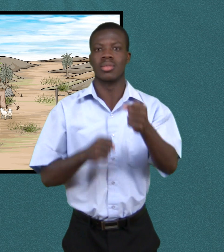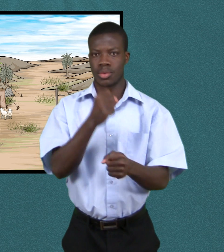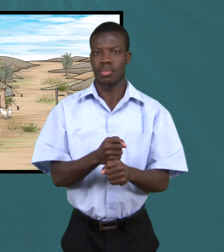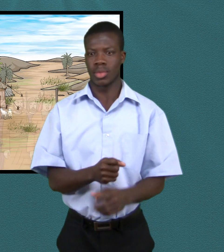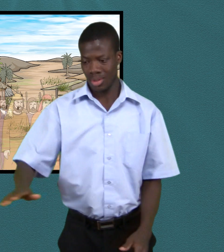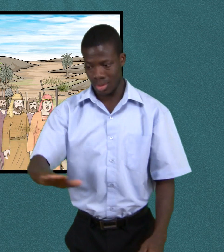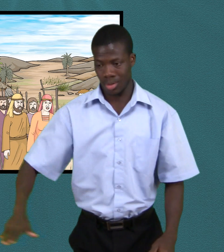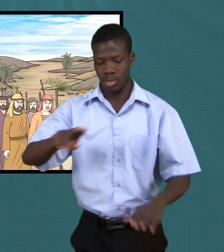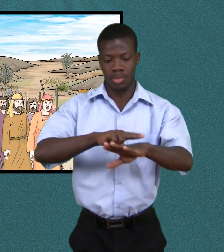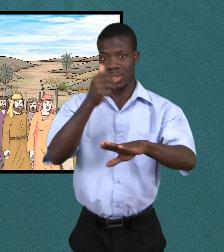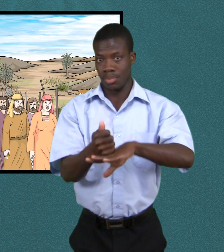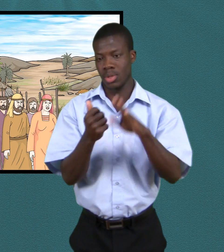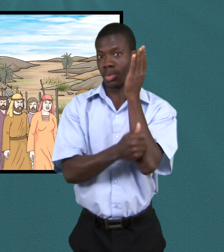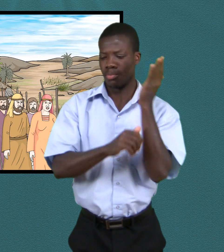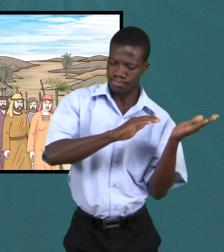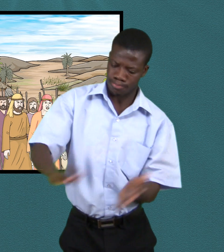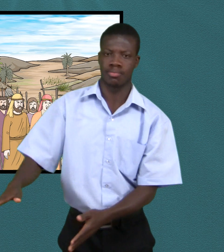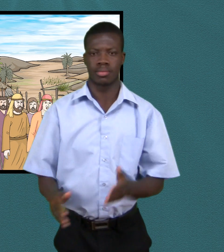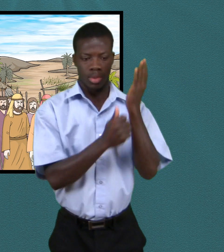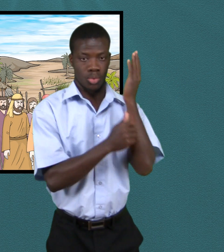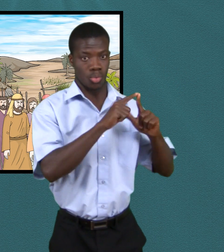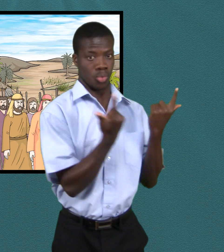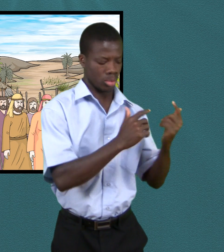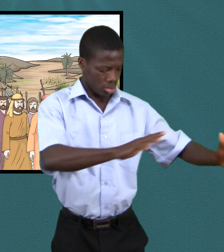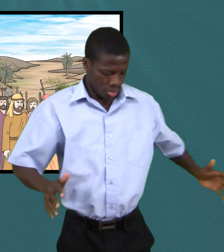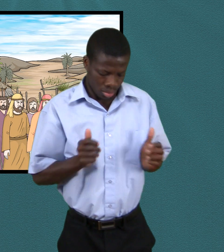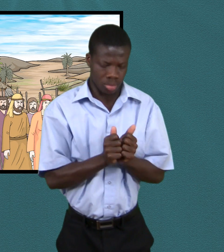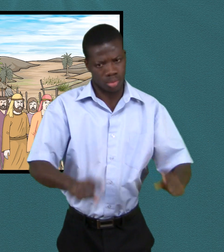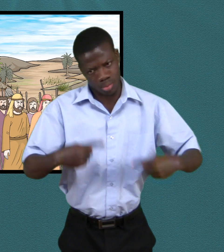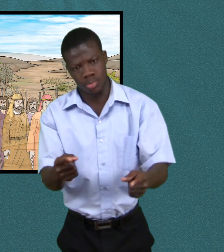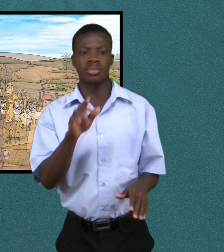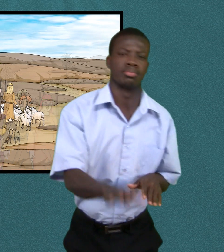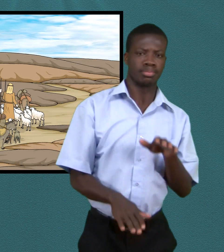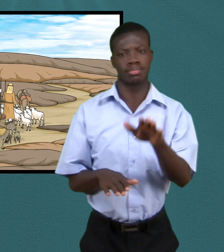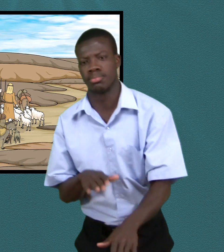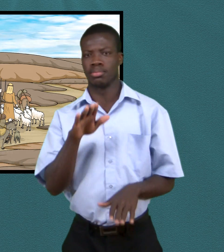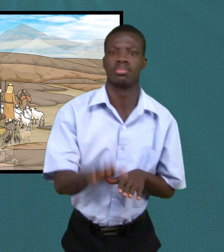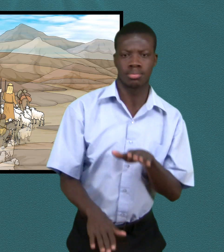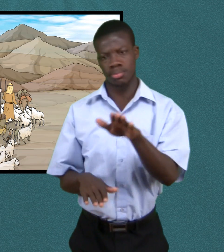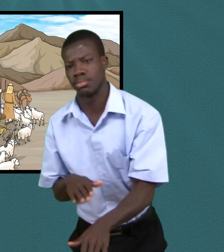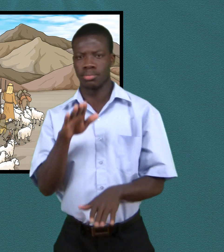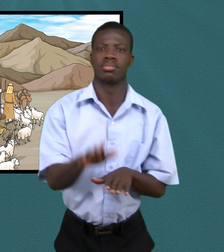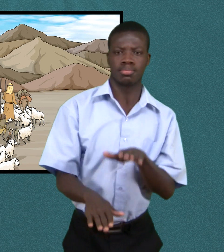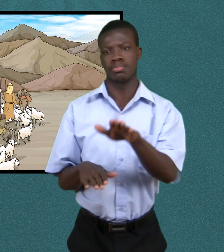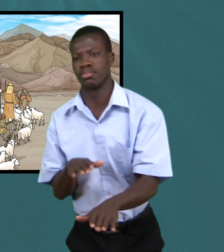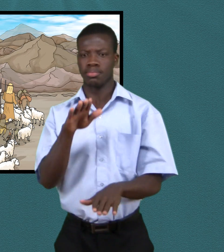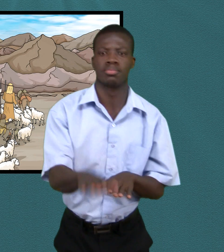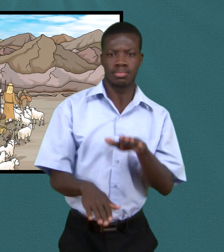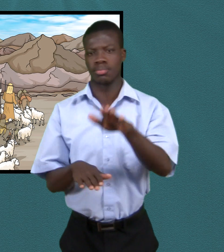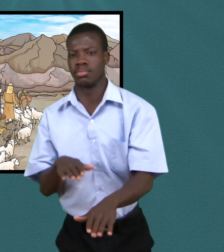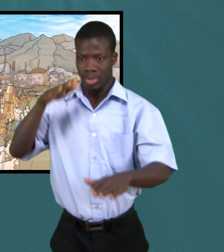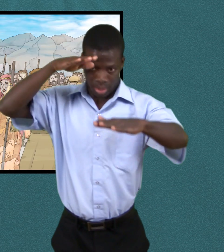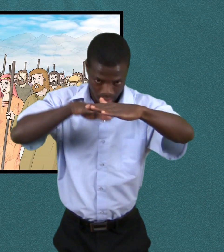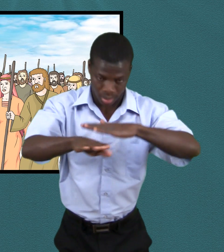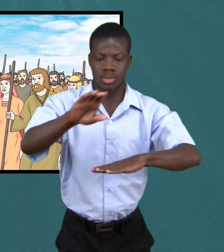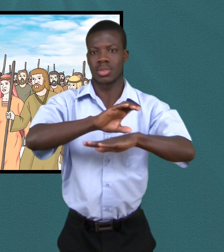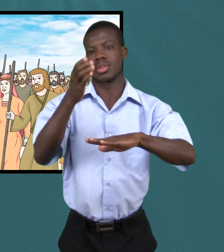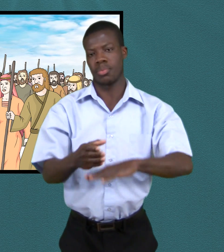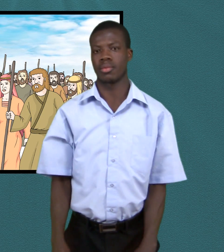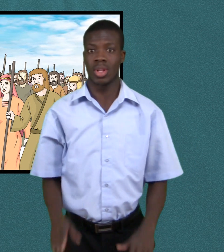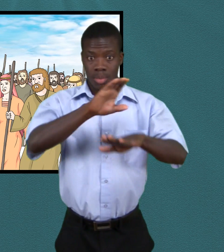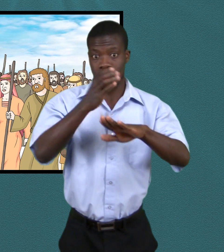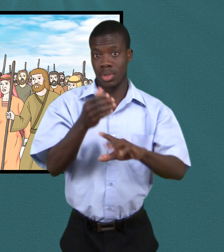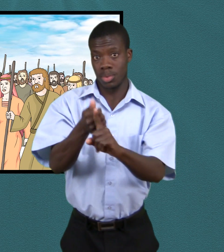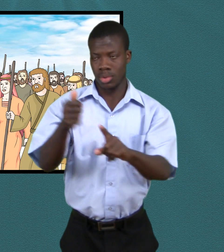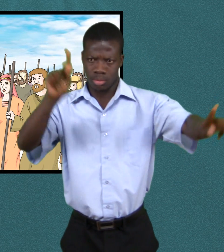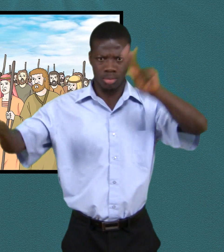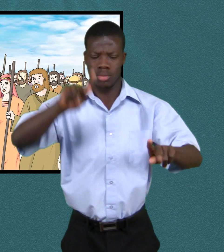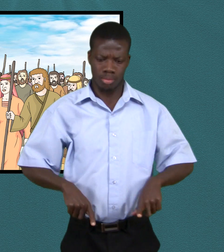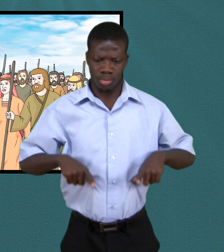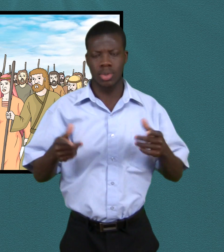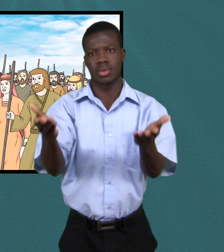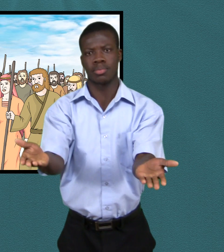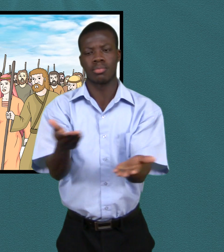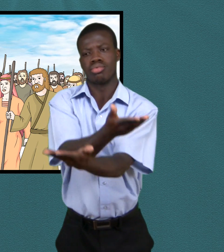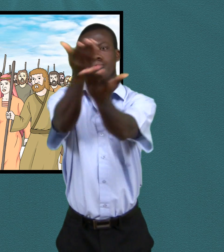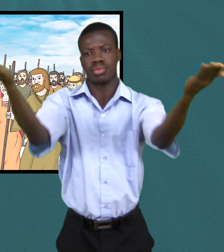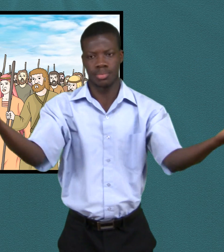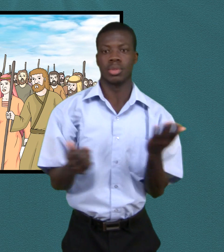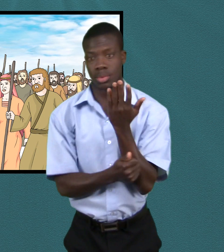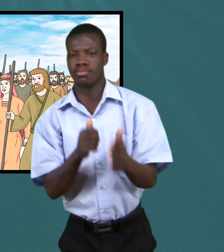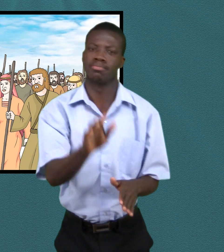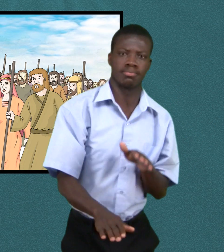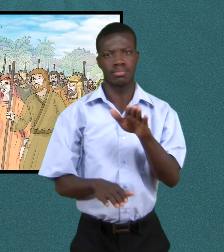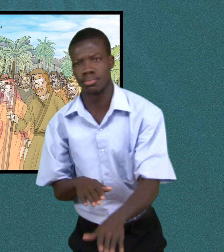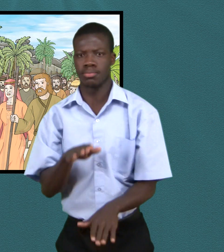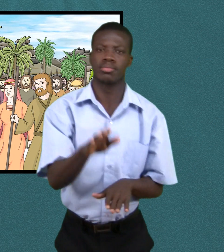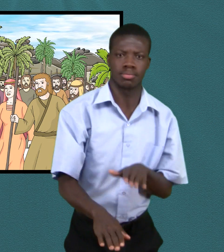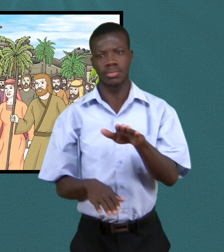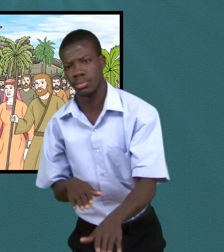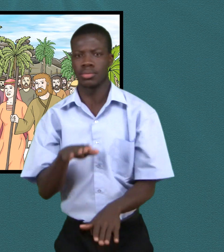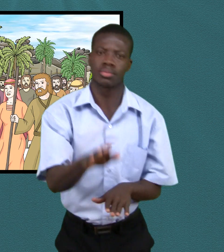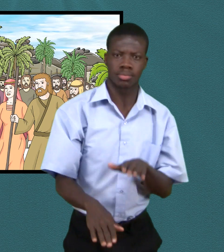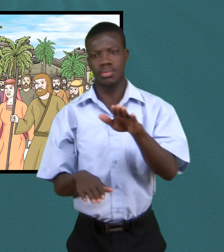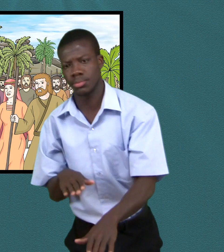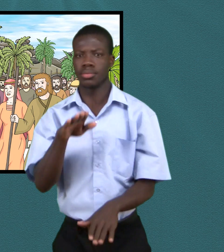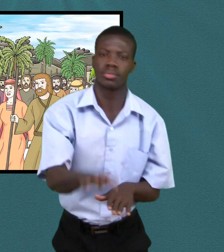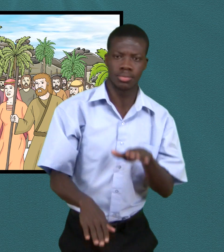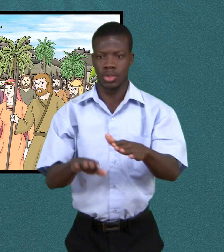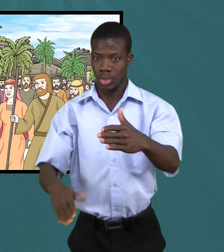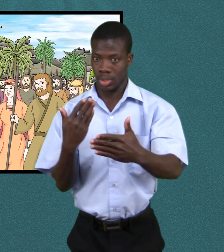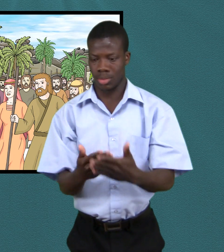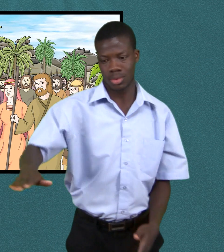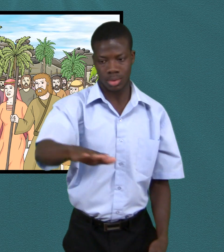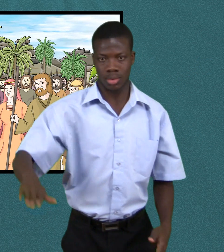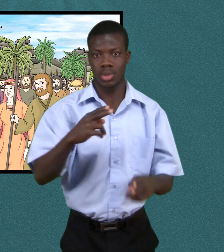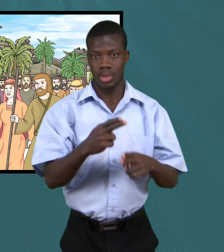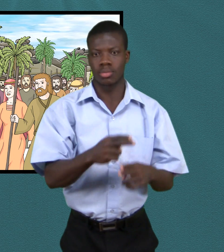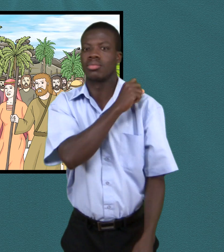And Abram took his wife Sarai, his nephew Lot, and all the possessions and people they had acquired in Haran, and set out for the land of Canaan.